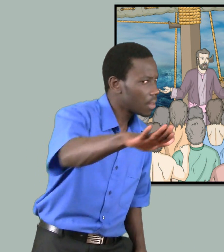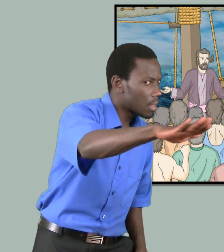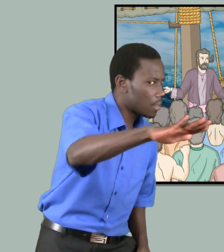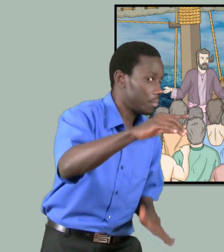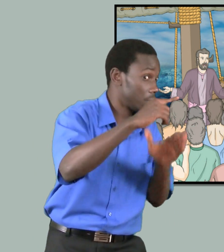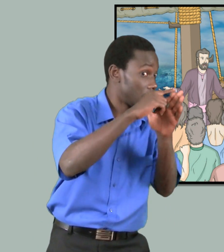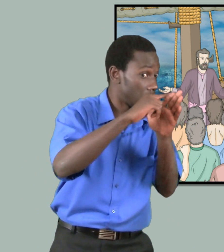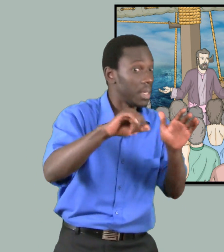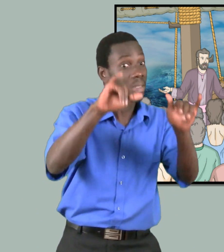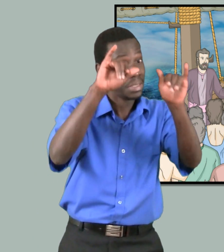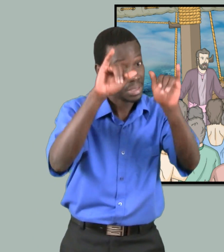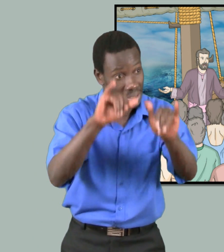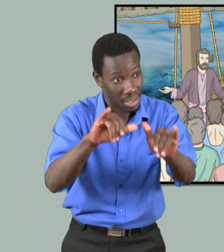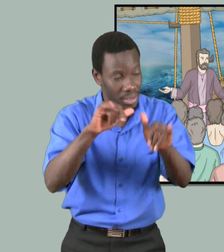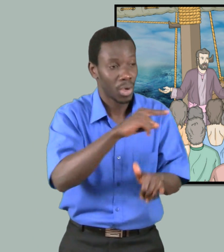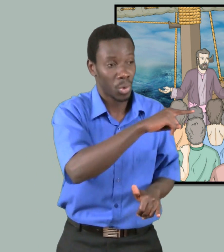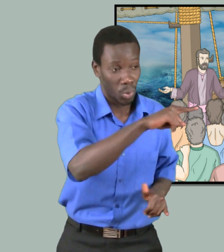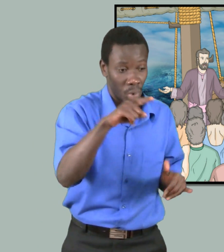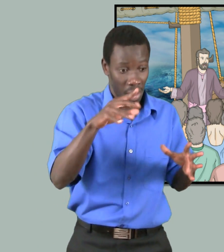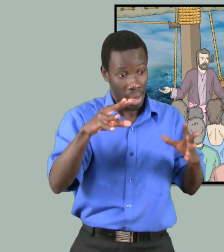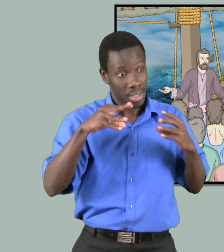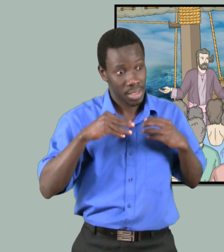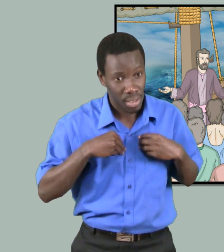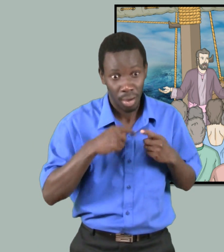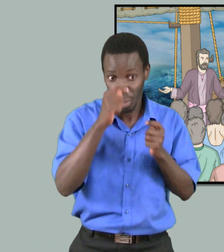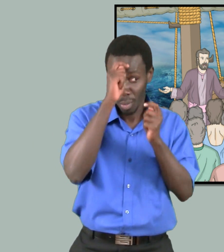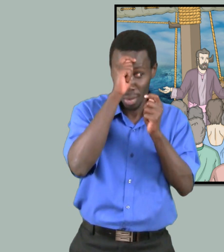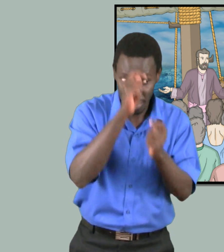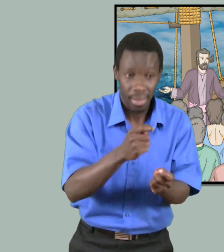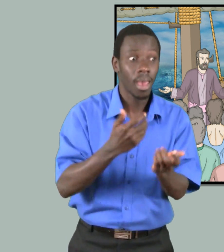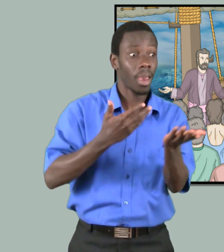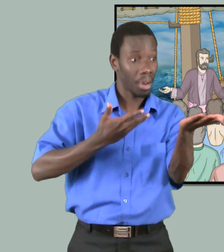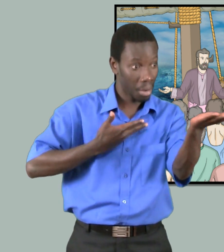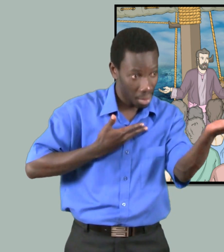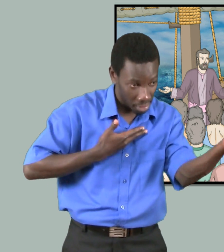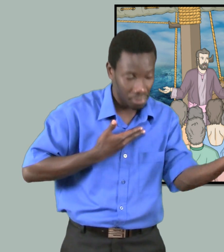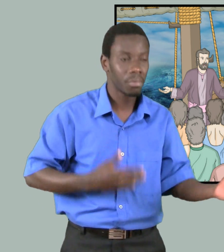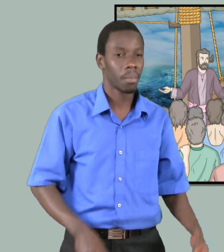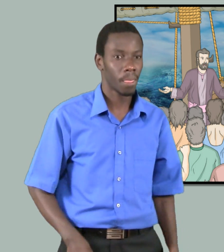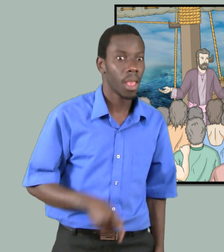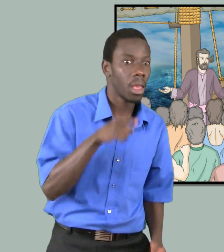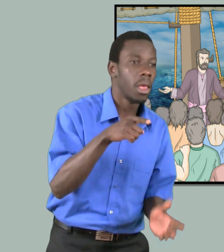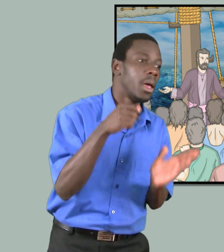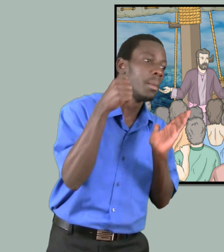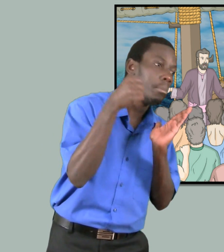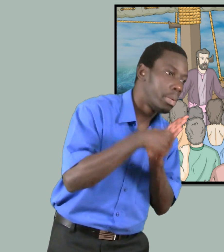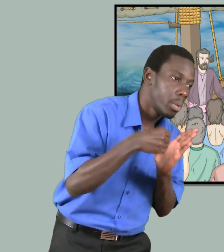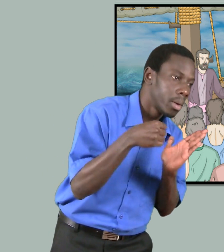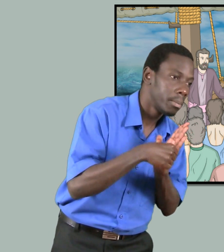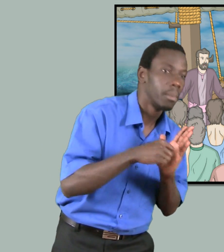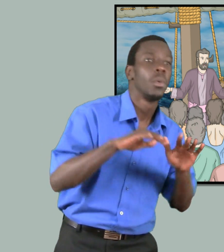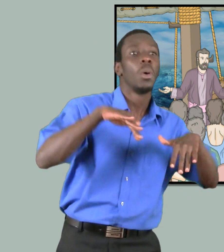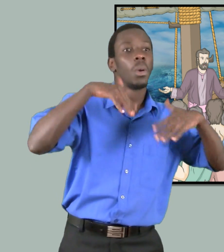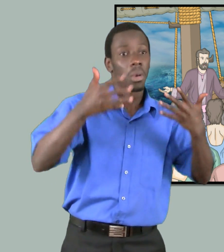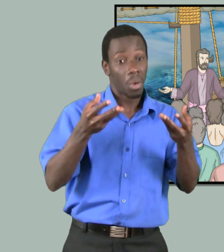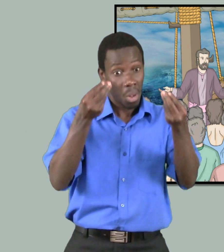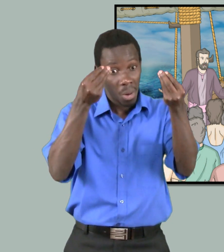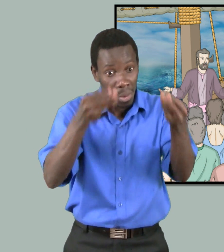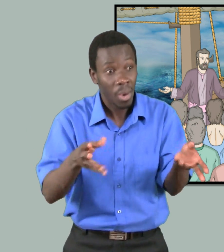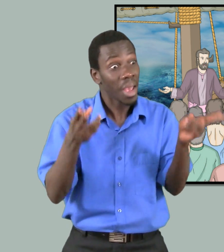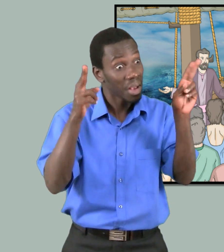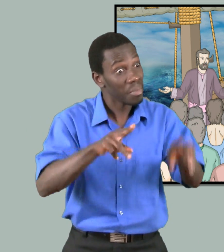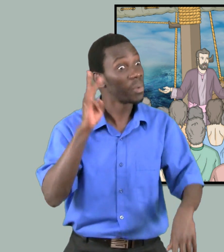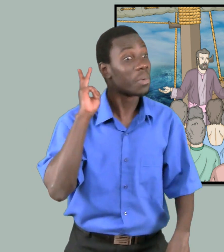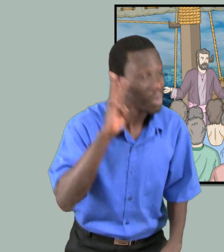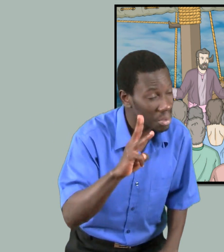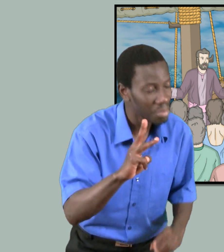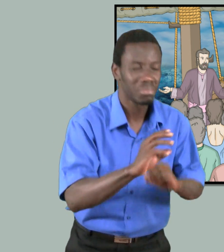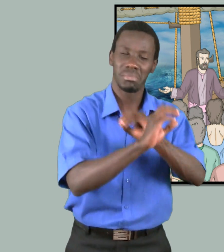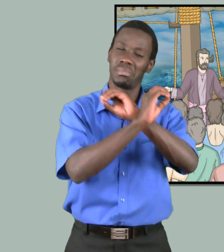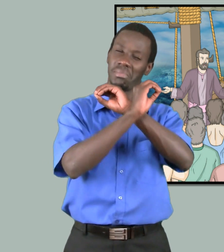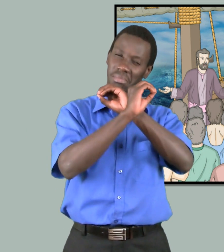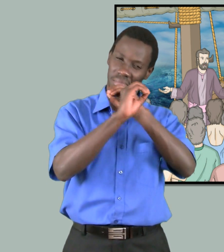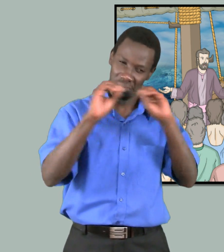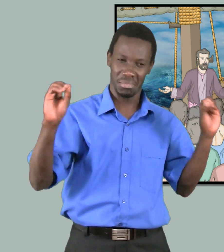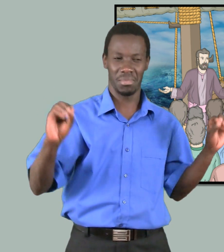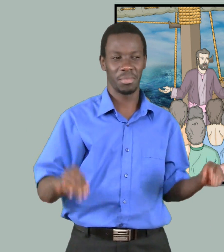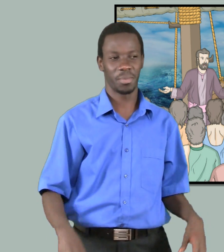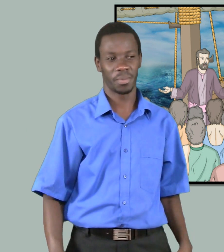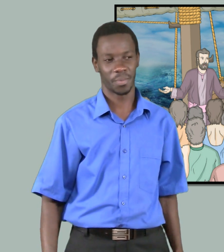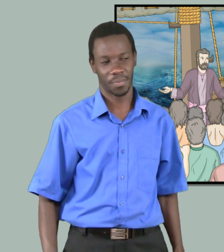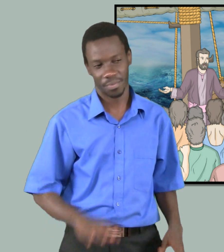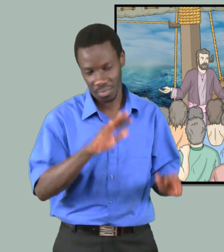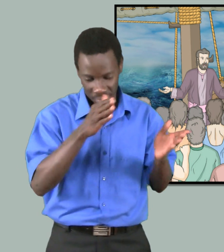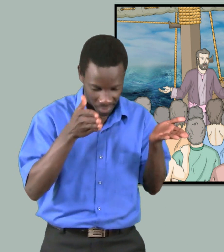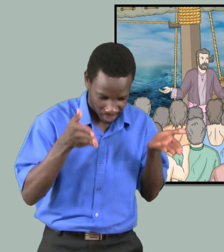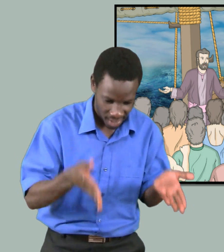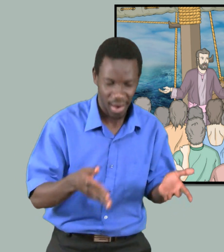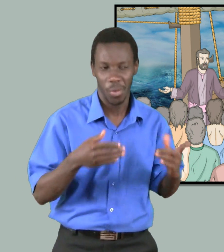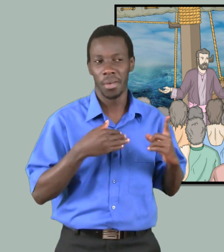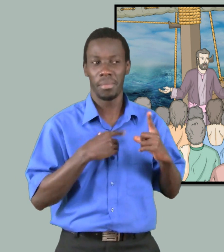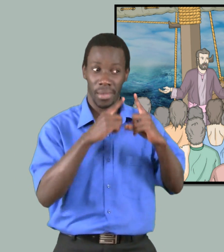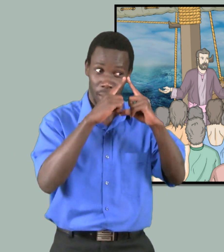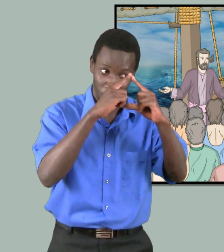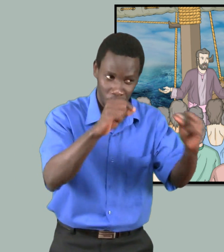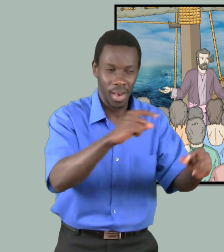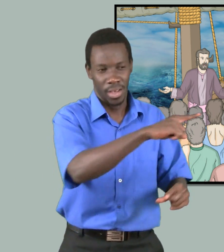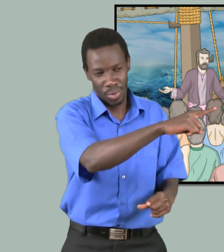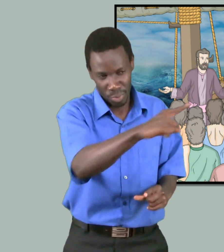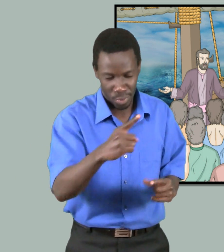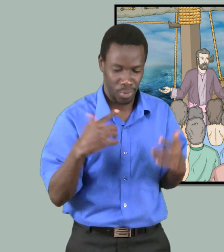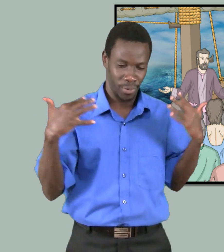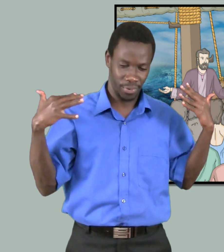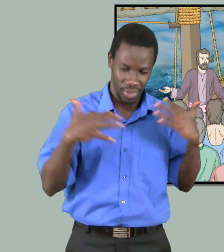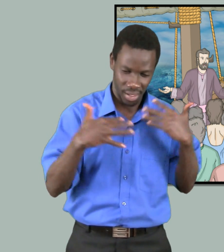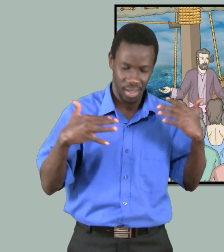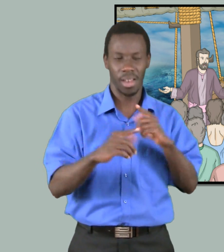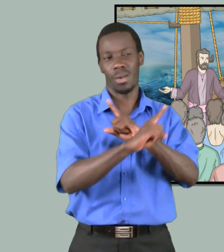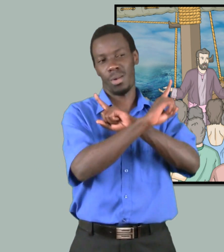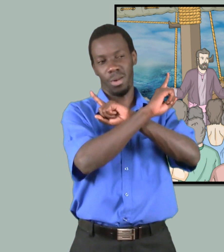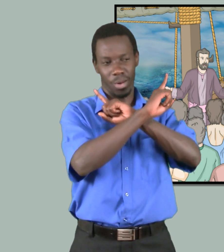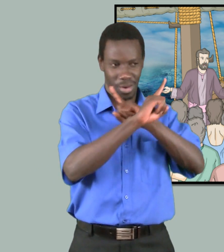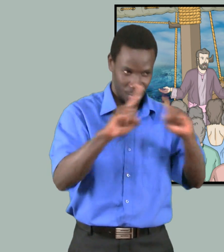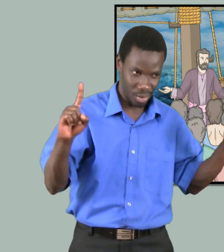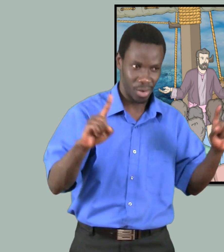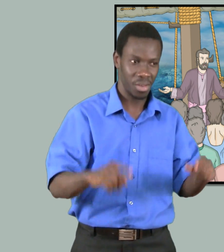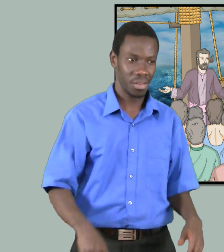Then you would have averted this disaster and loss.